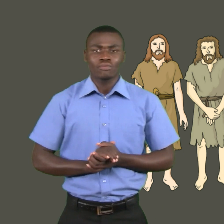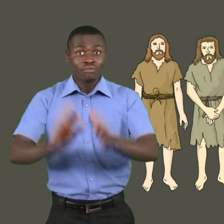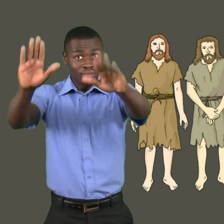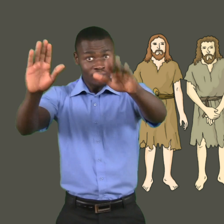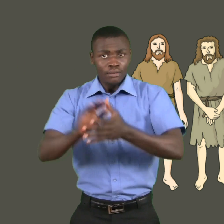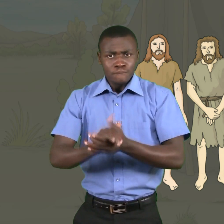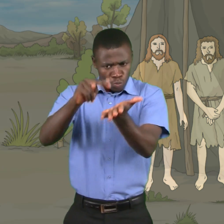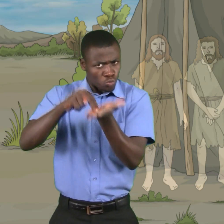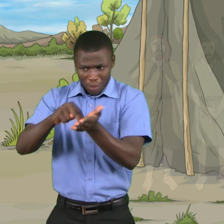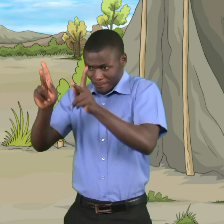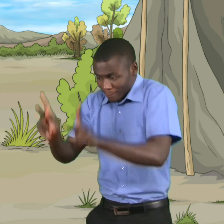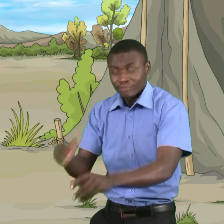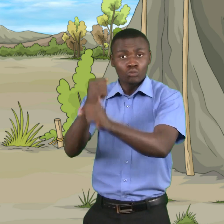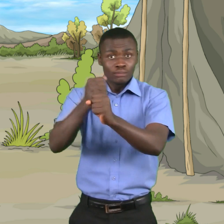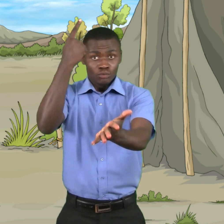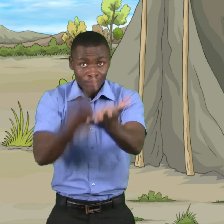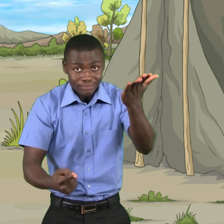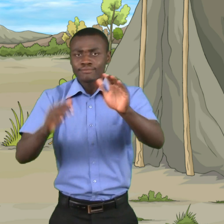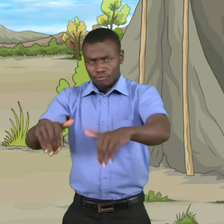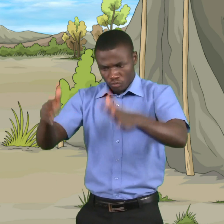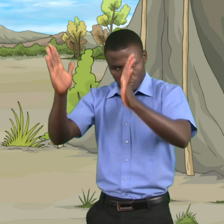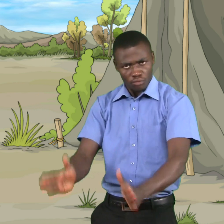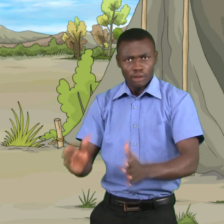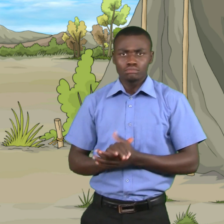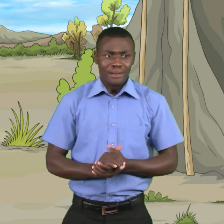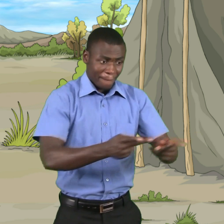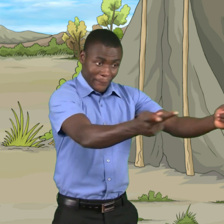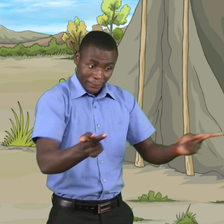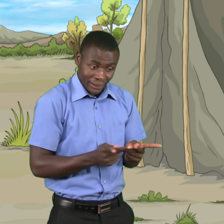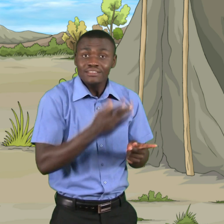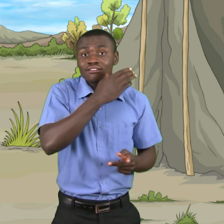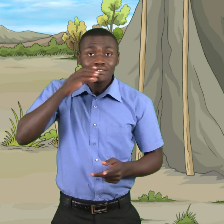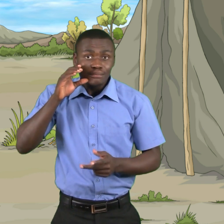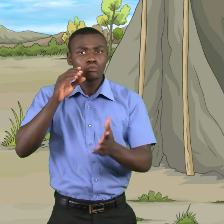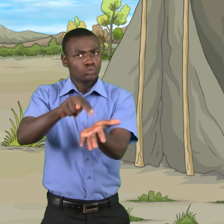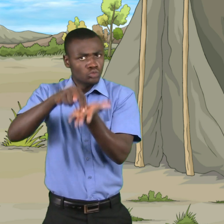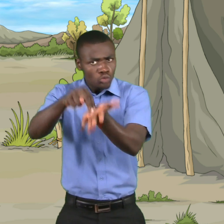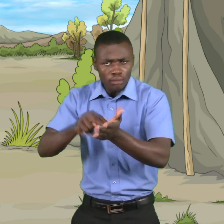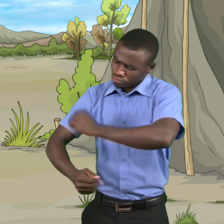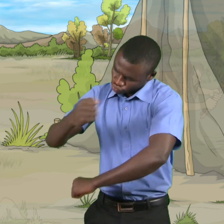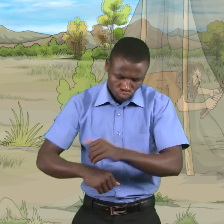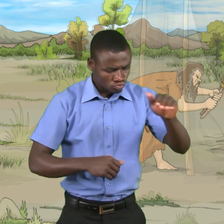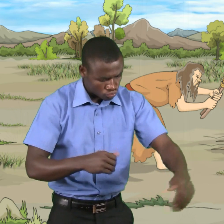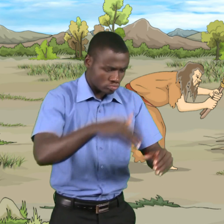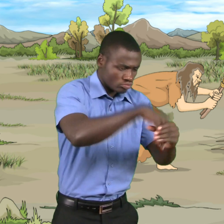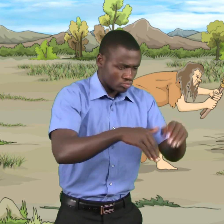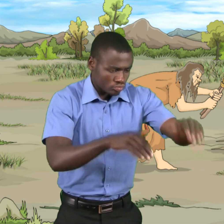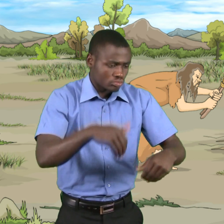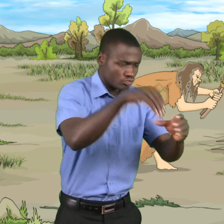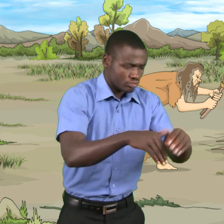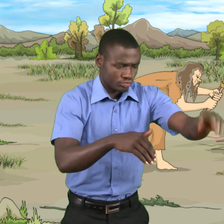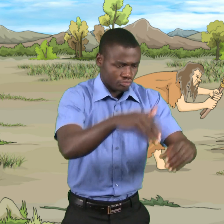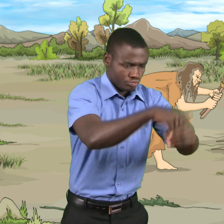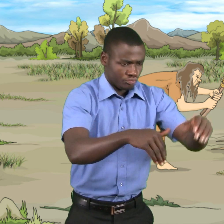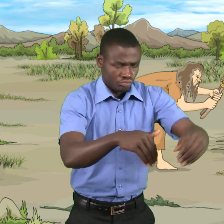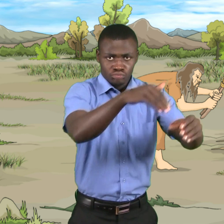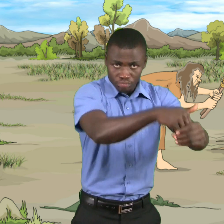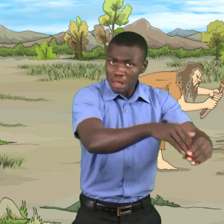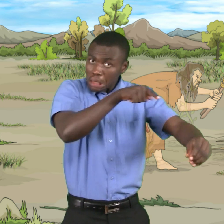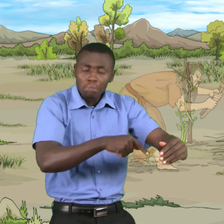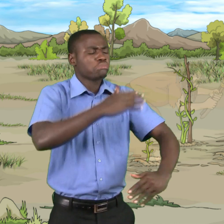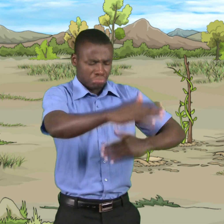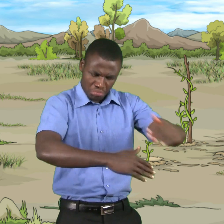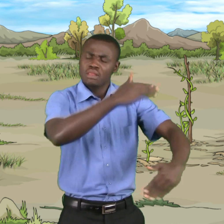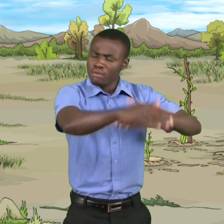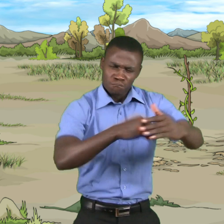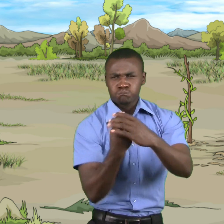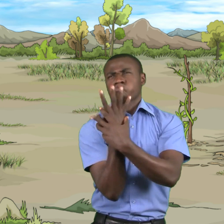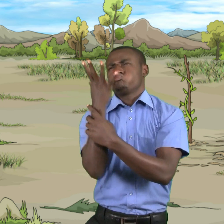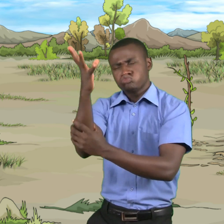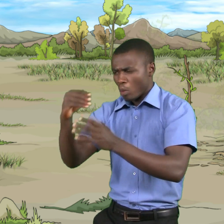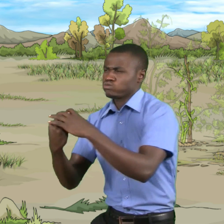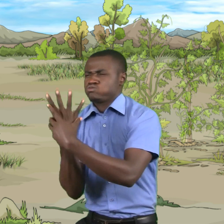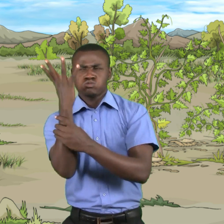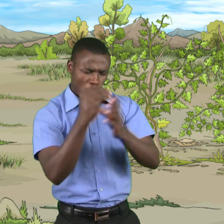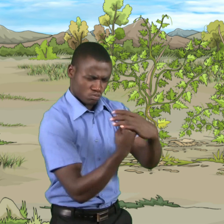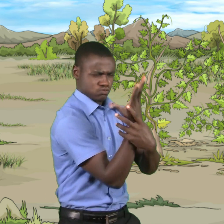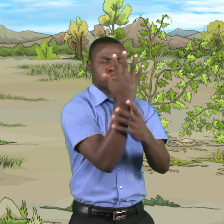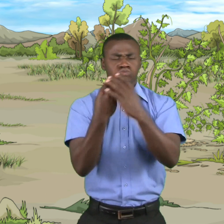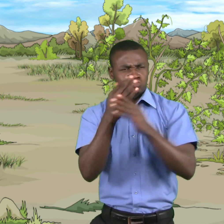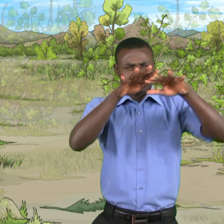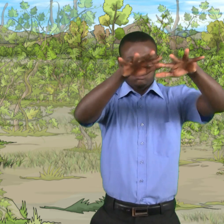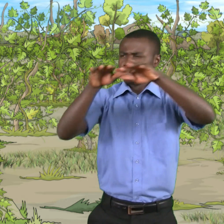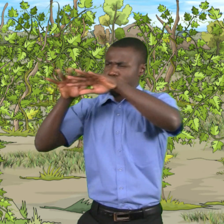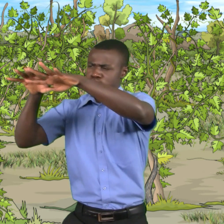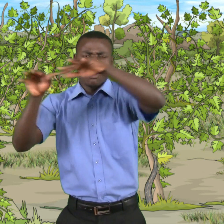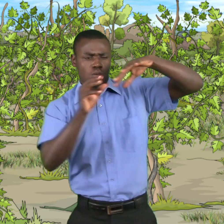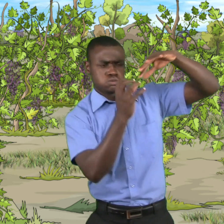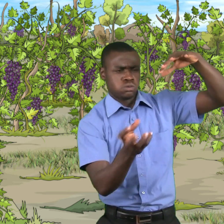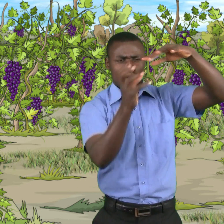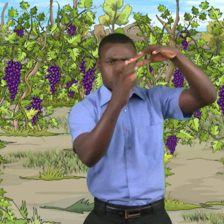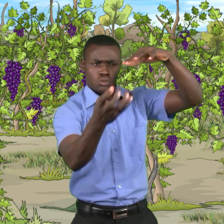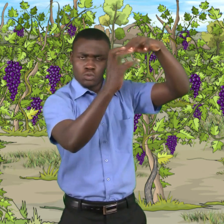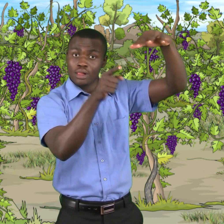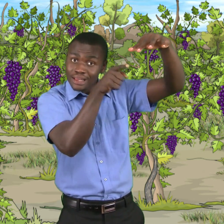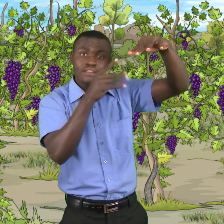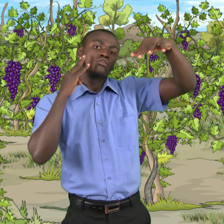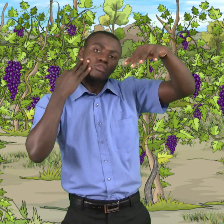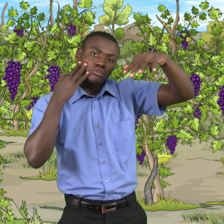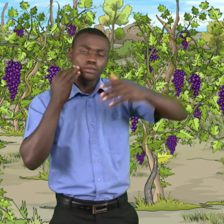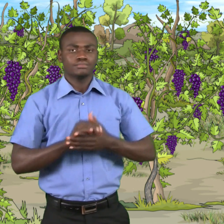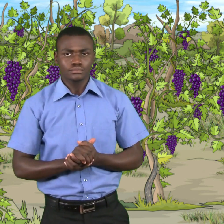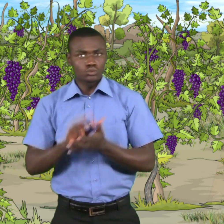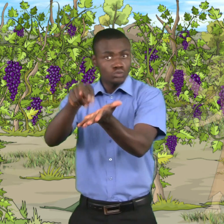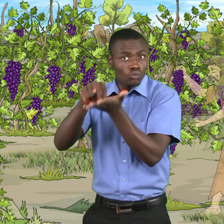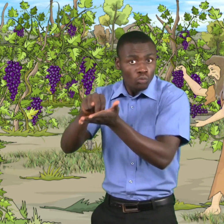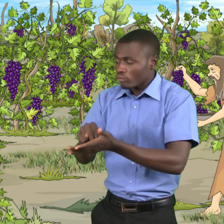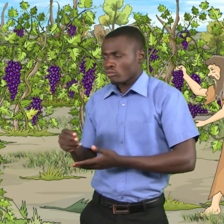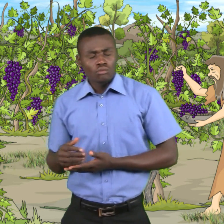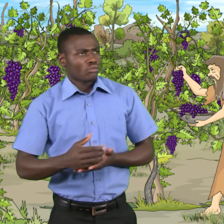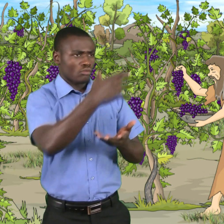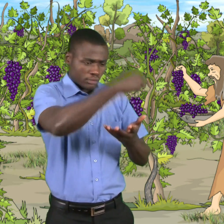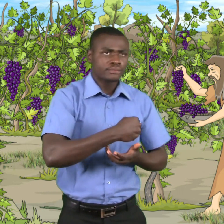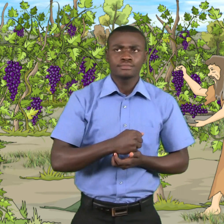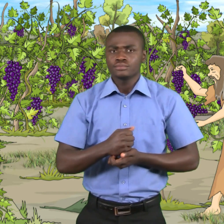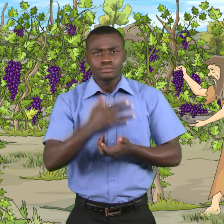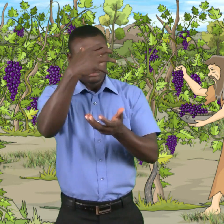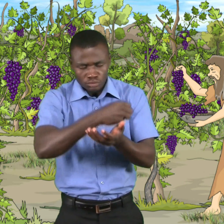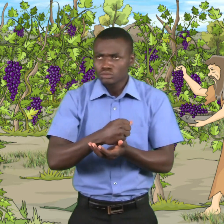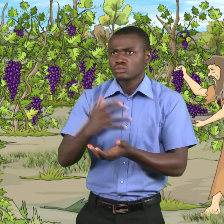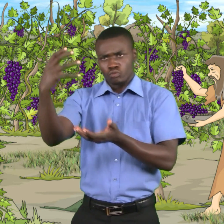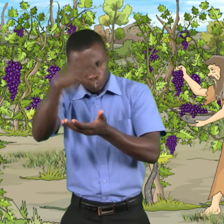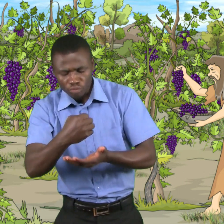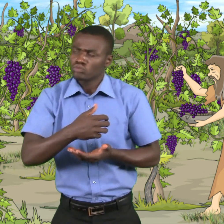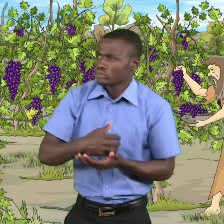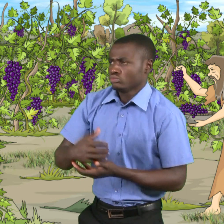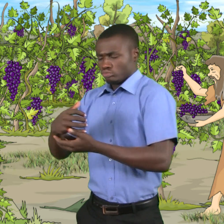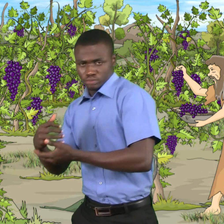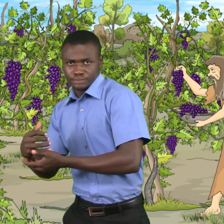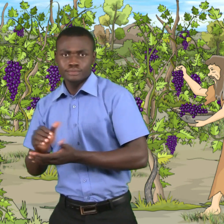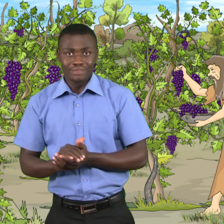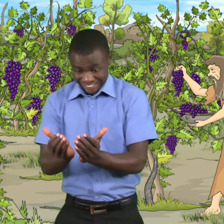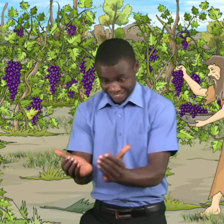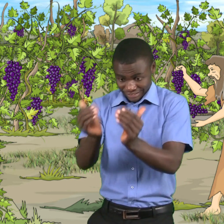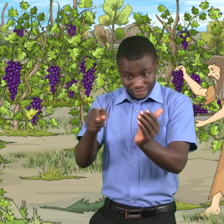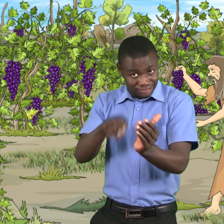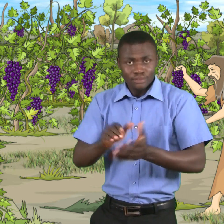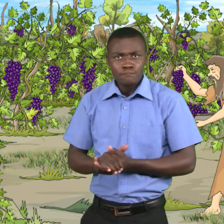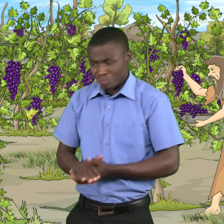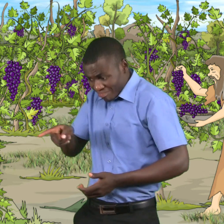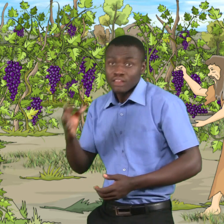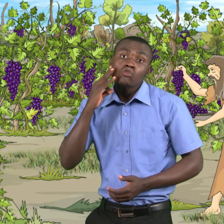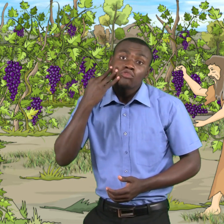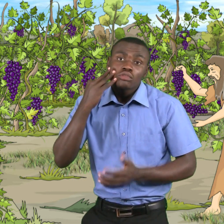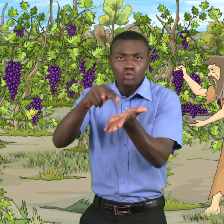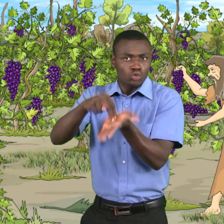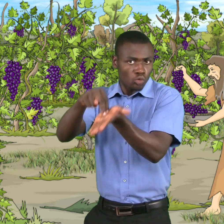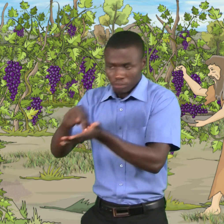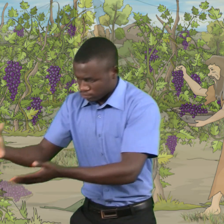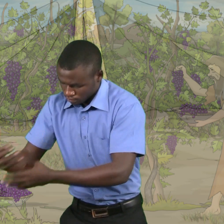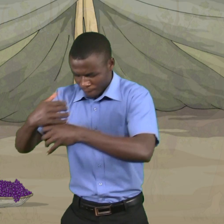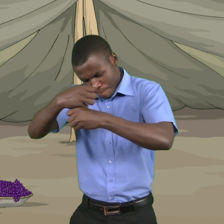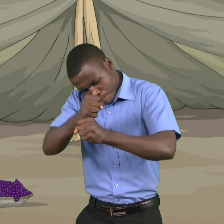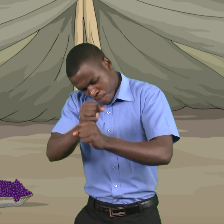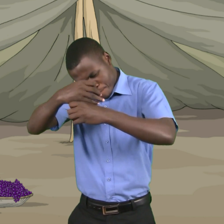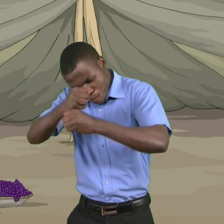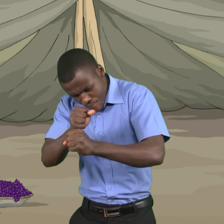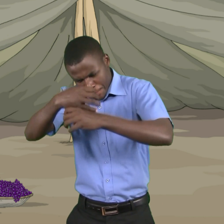Now Noah, a man of the soil, proceeded to plant a vineyard.